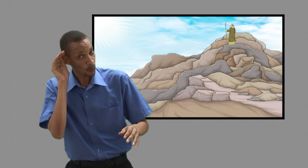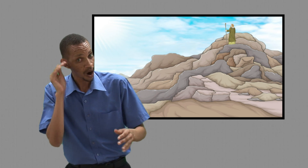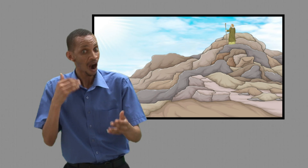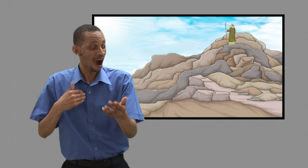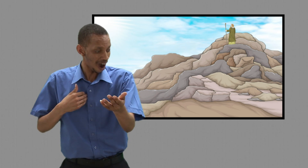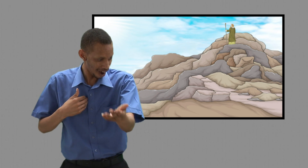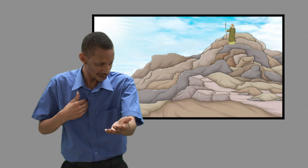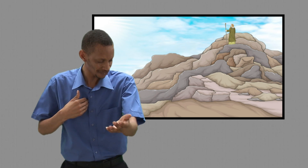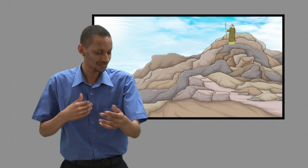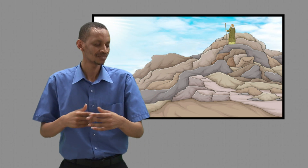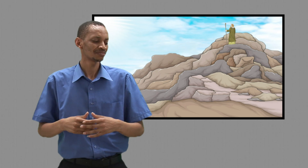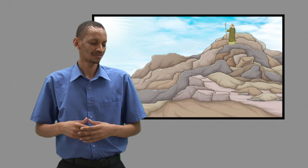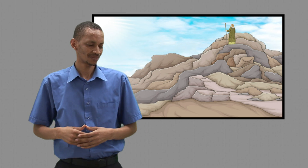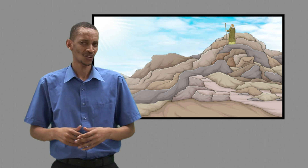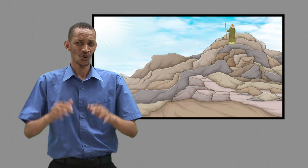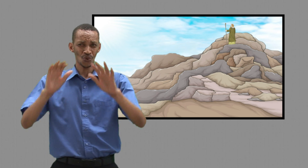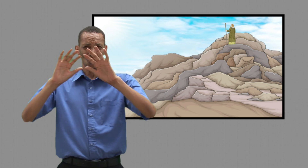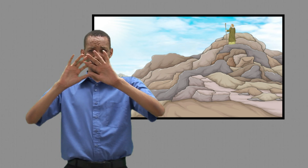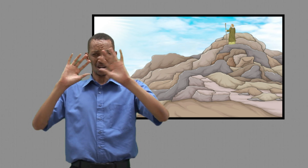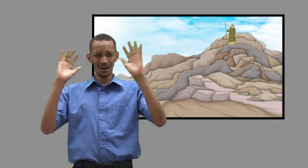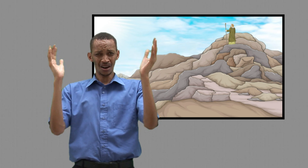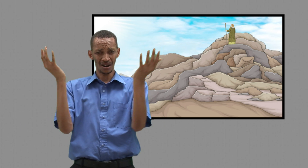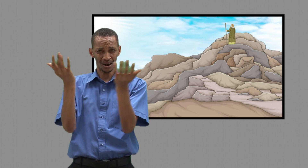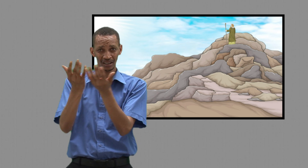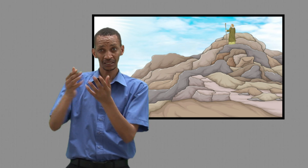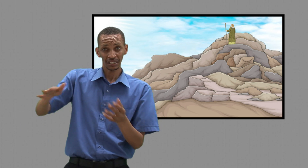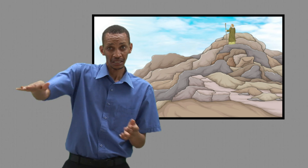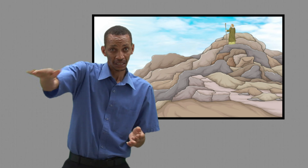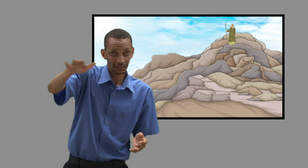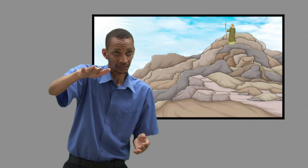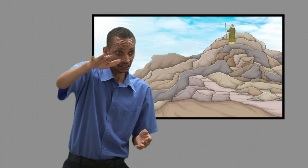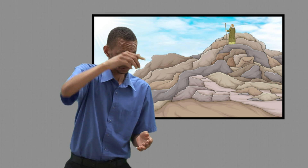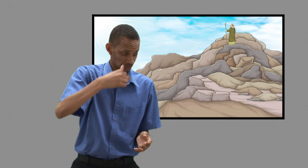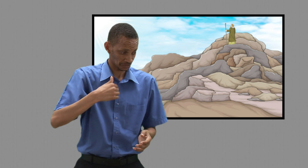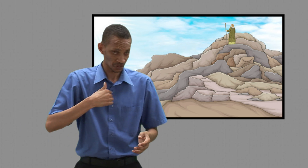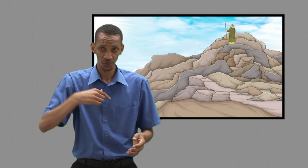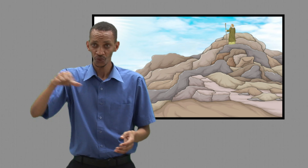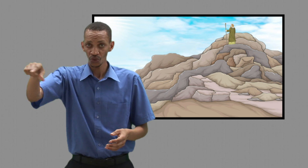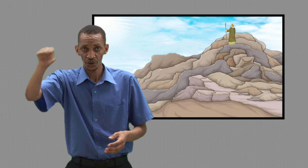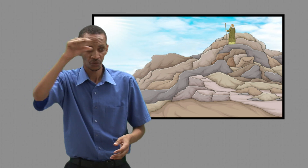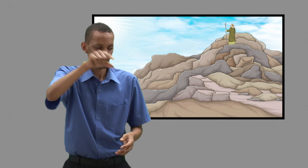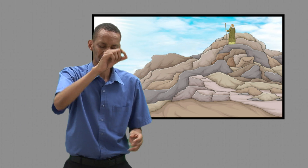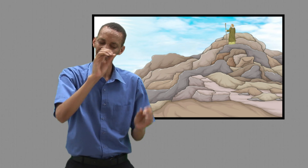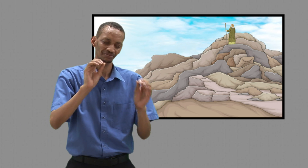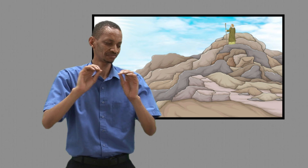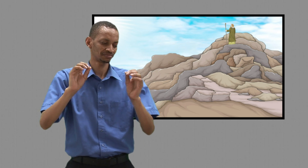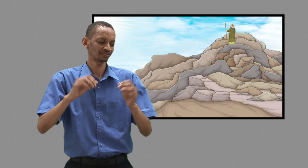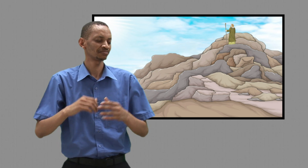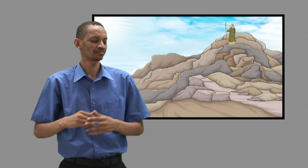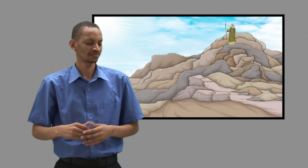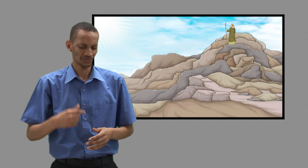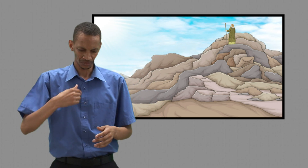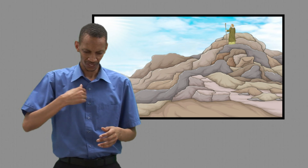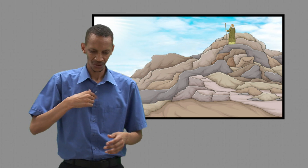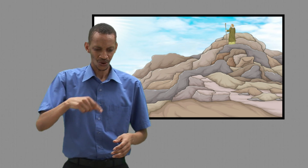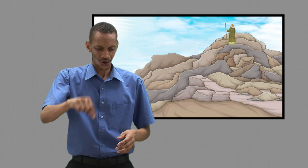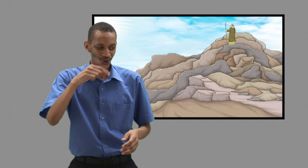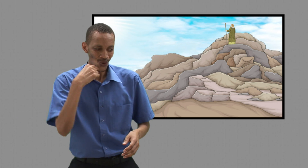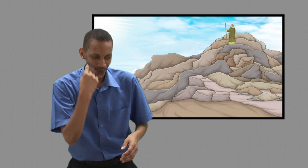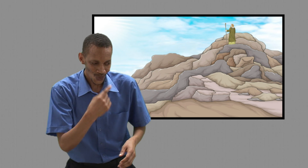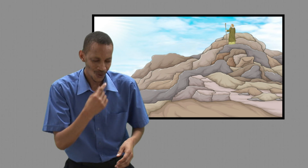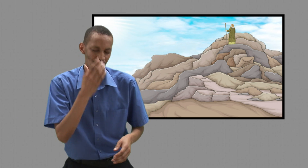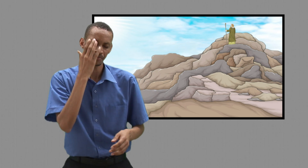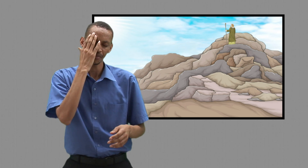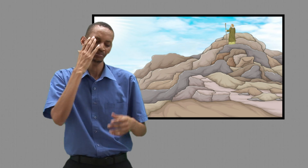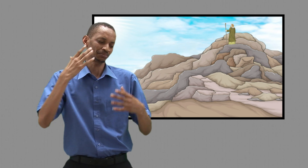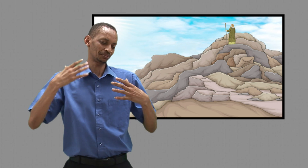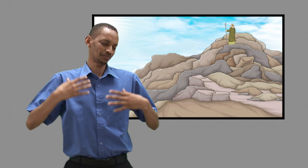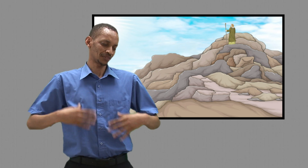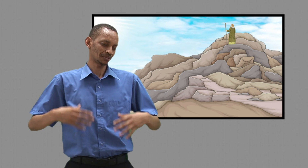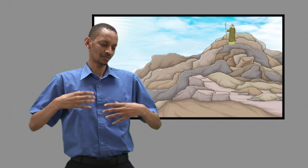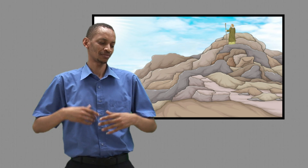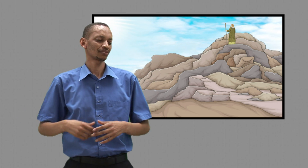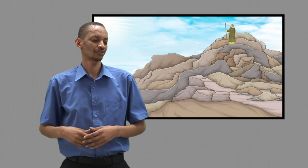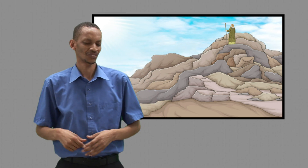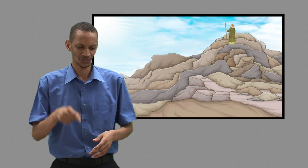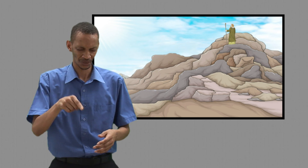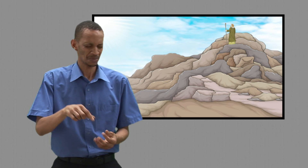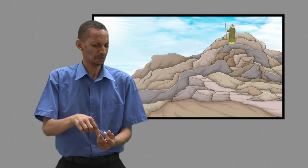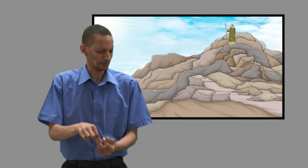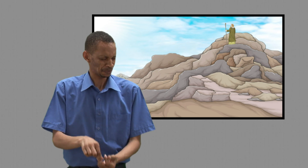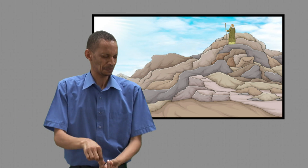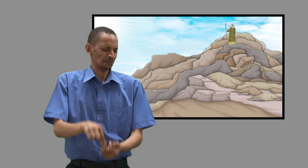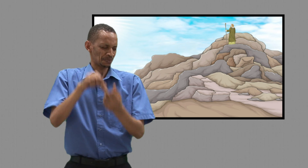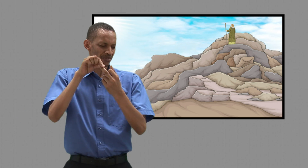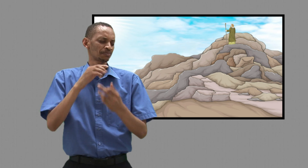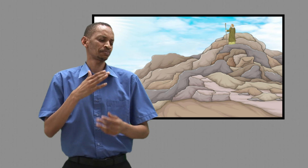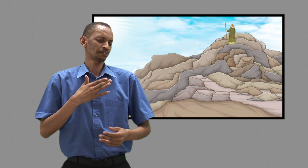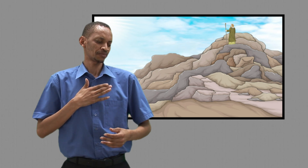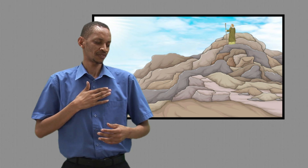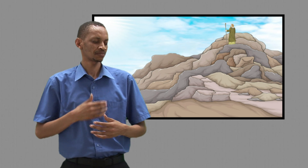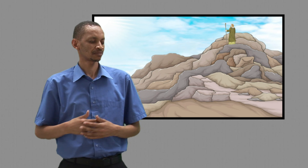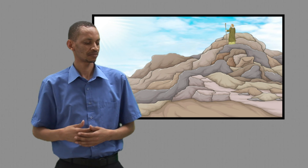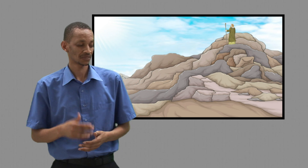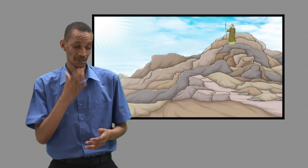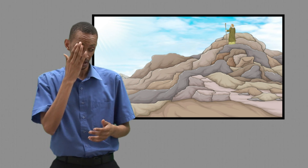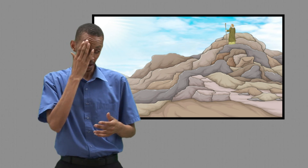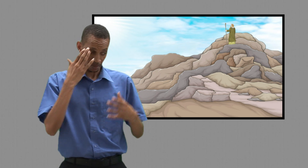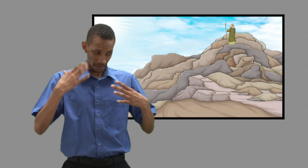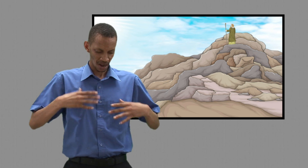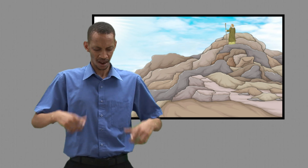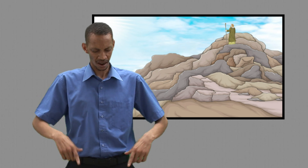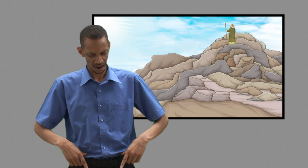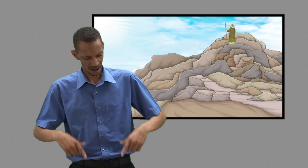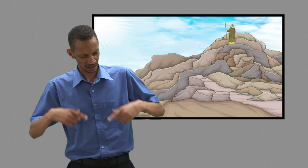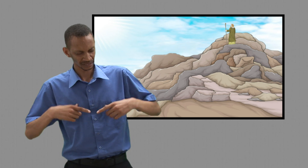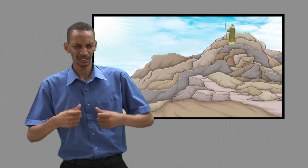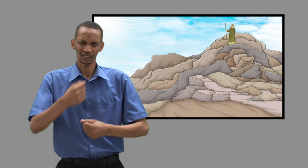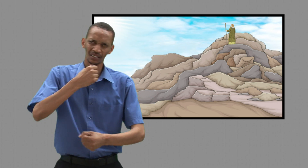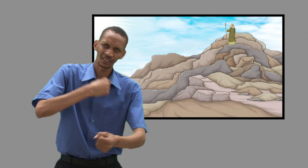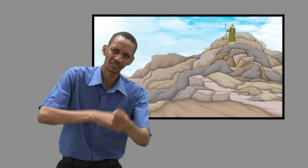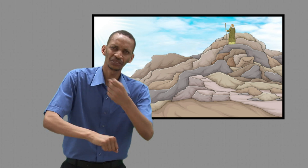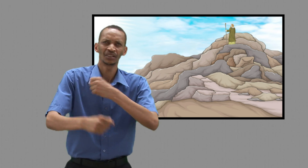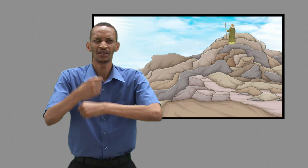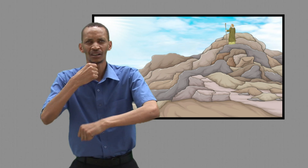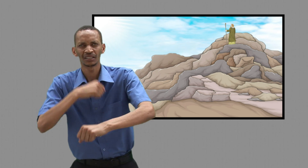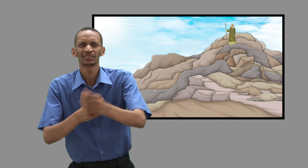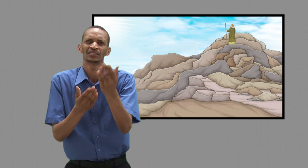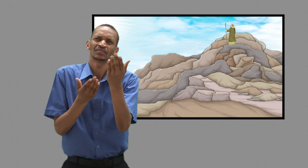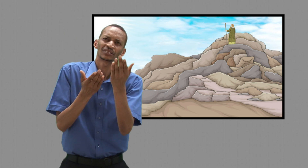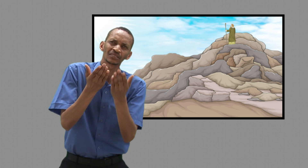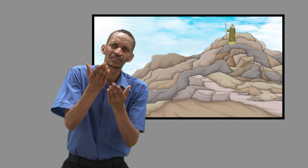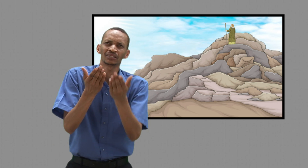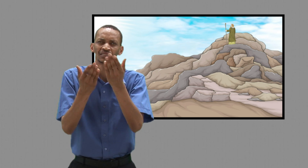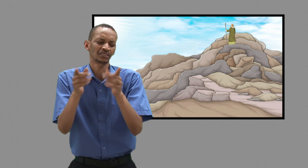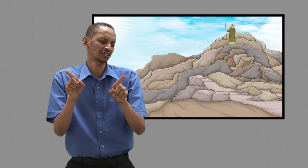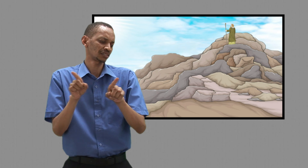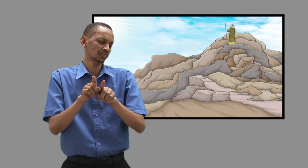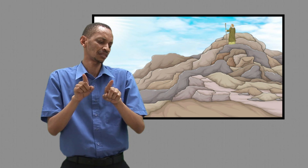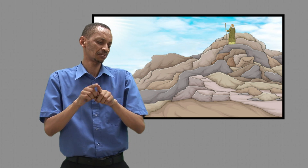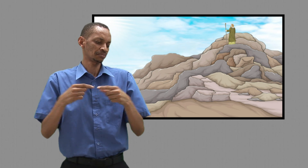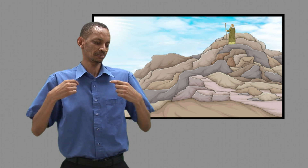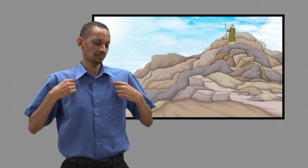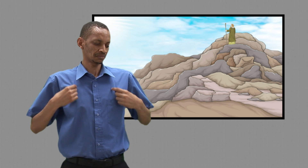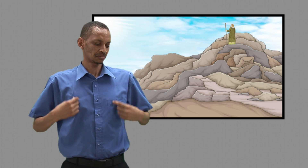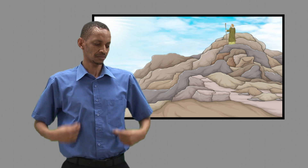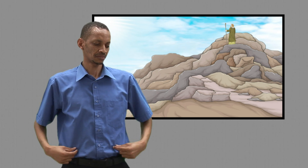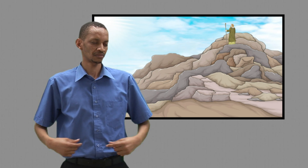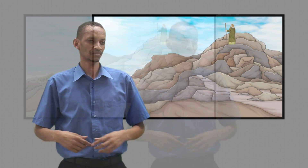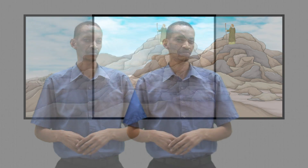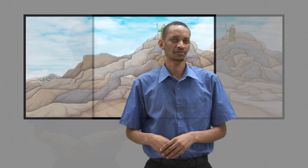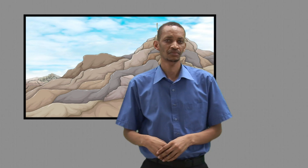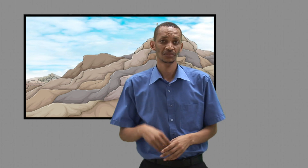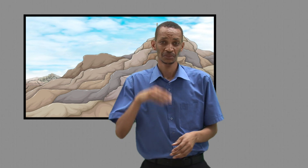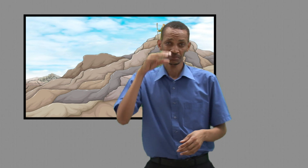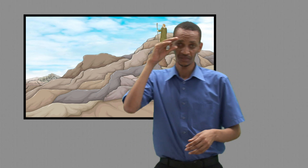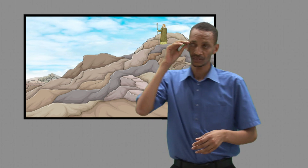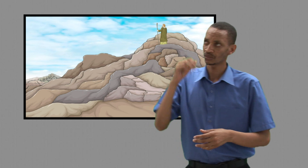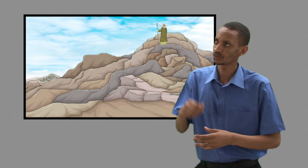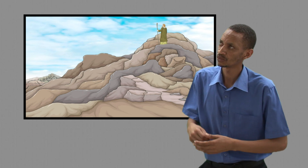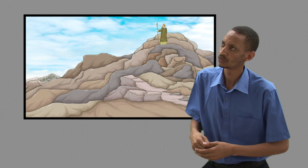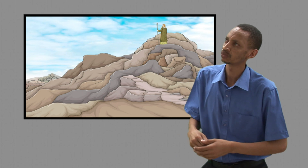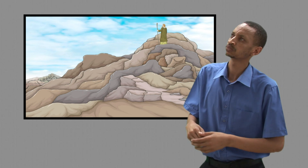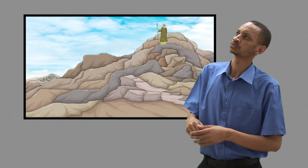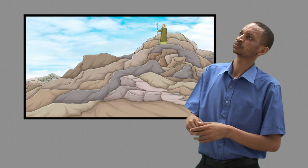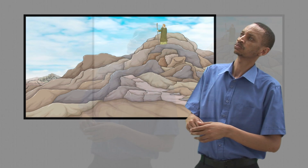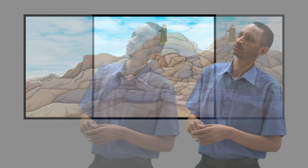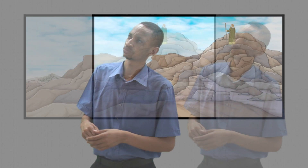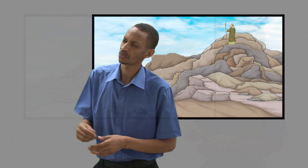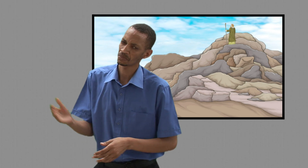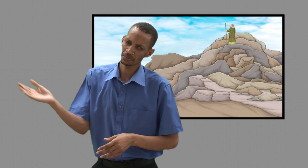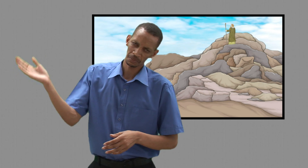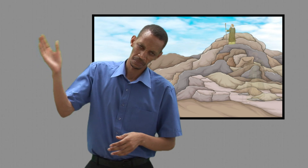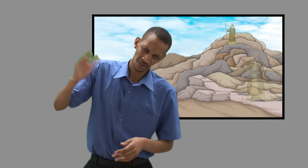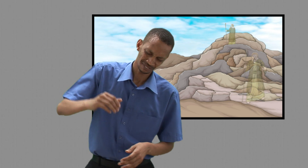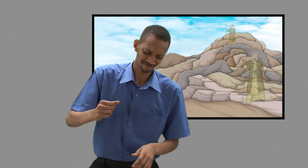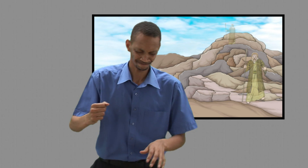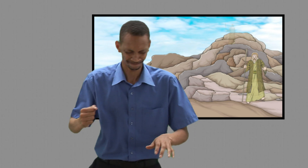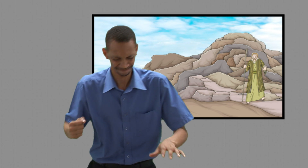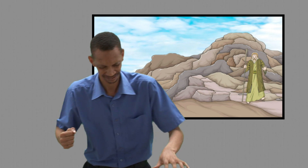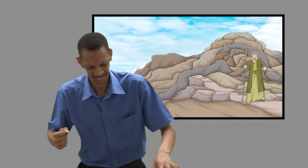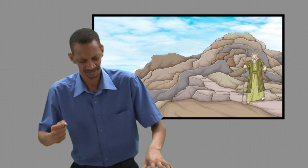And unto Me you shall be a kingdom of priests and a holy nation.’ These are the words that you are to speak to the Israelites.”